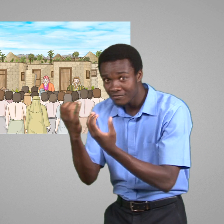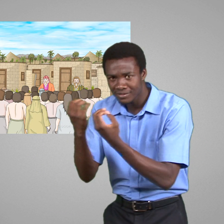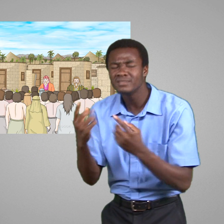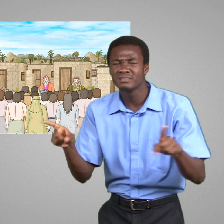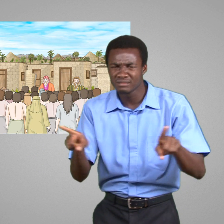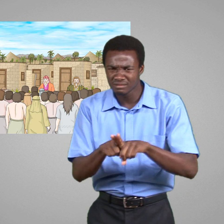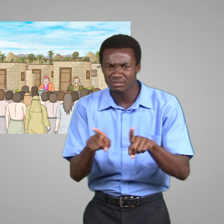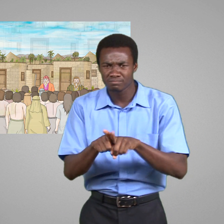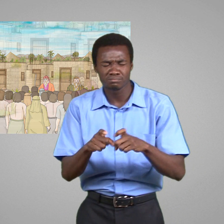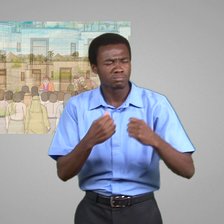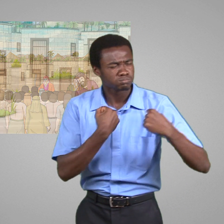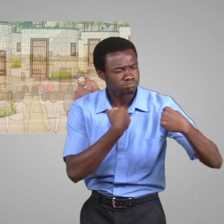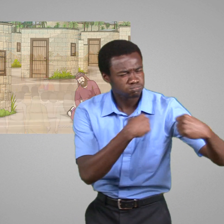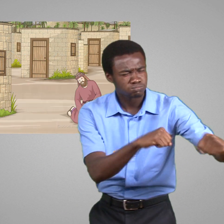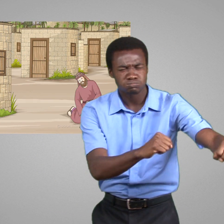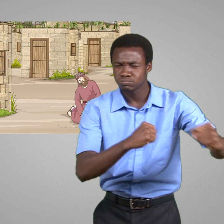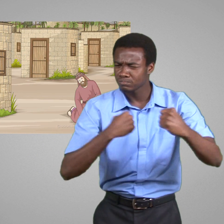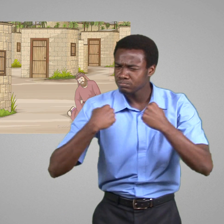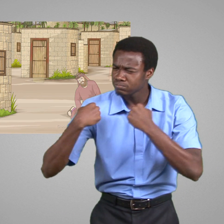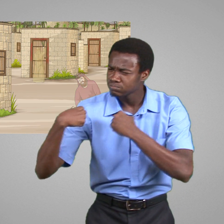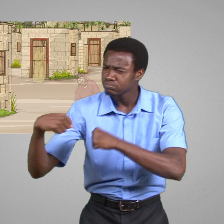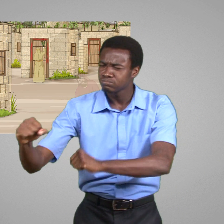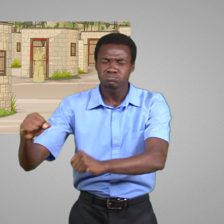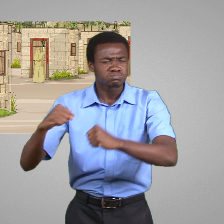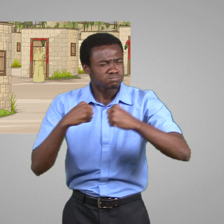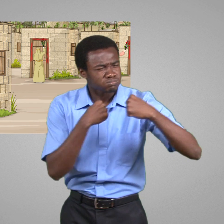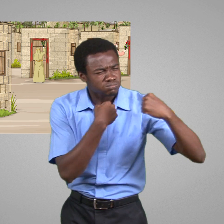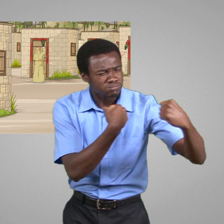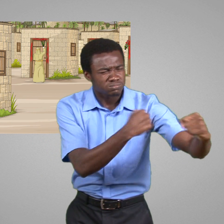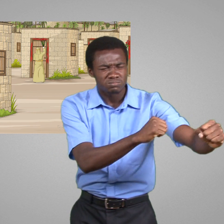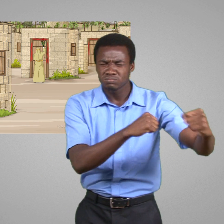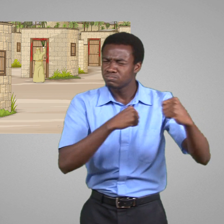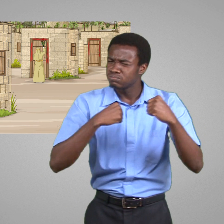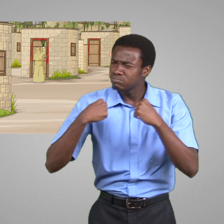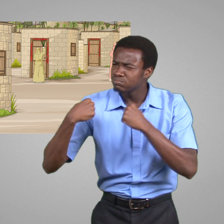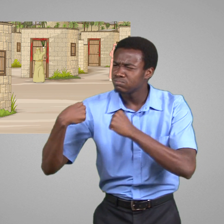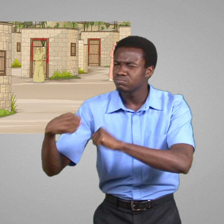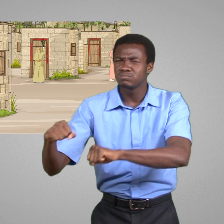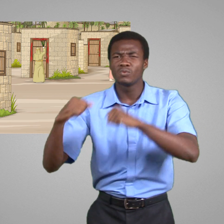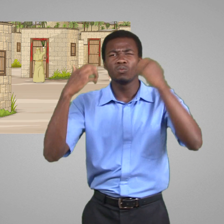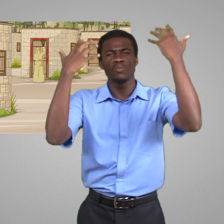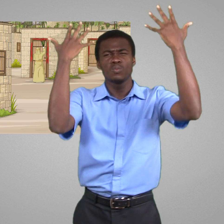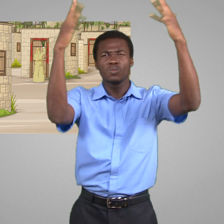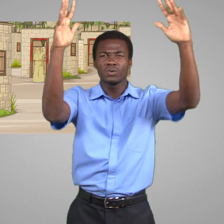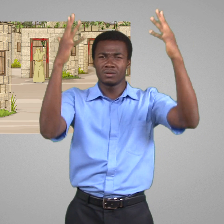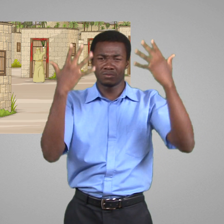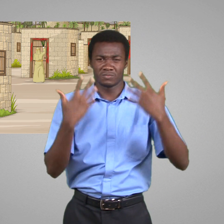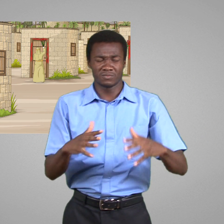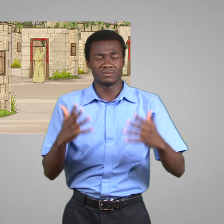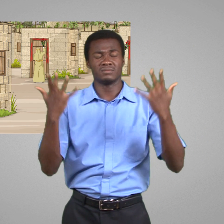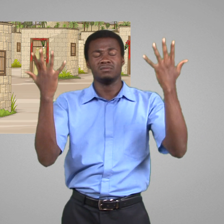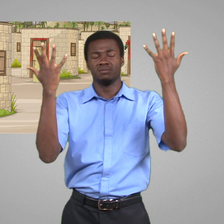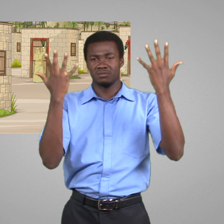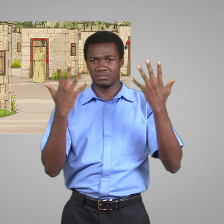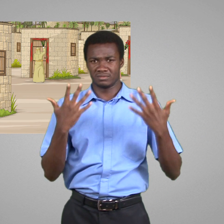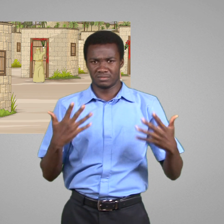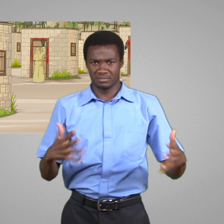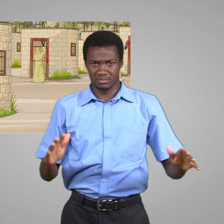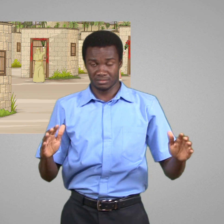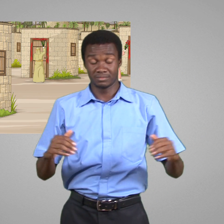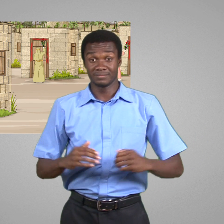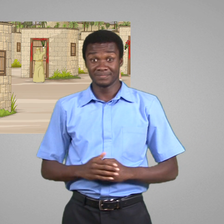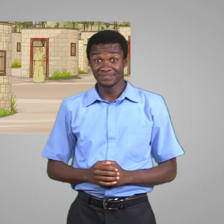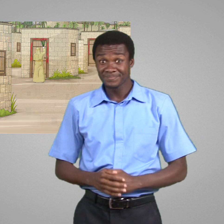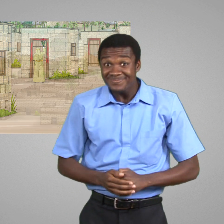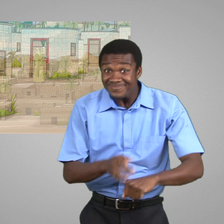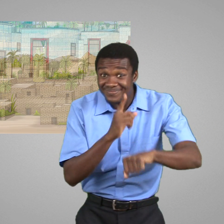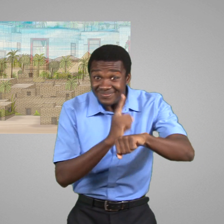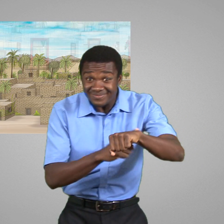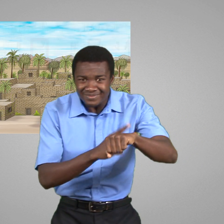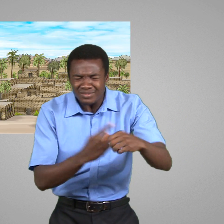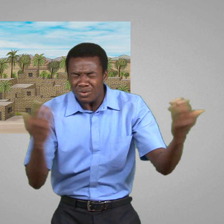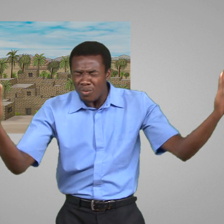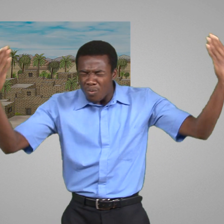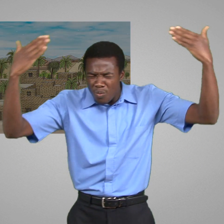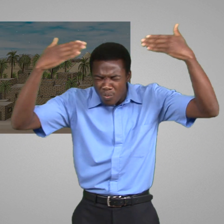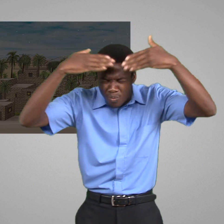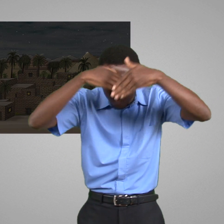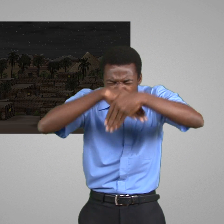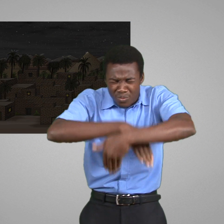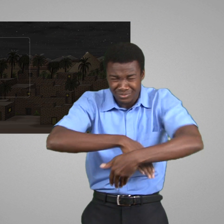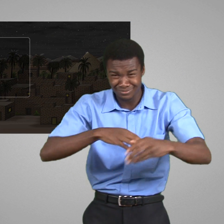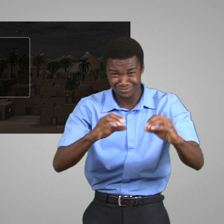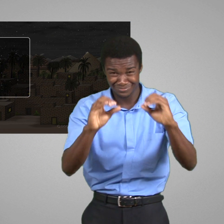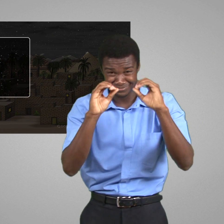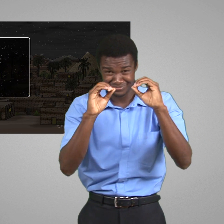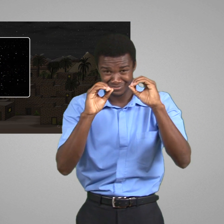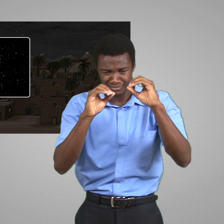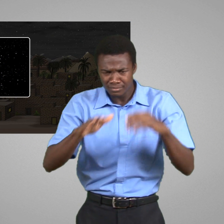And the Israelites went and did just what the LORD had commanded Moses and Aaron.